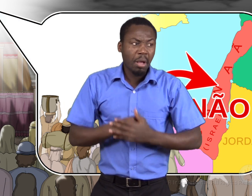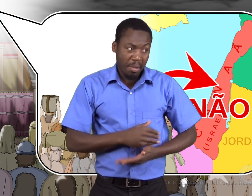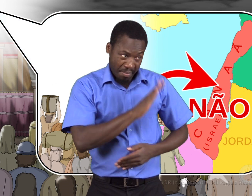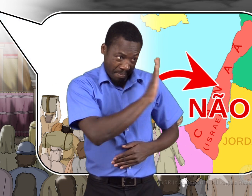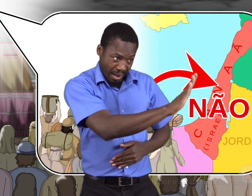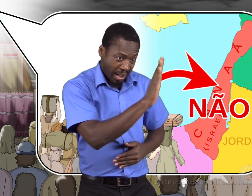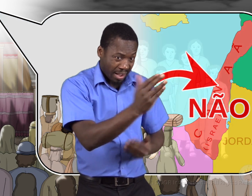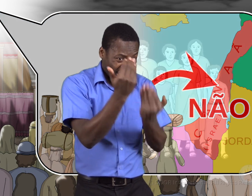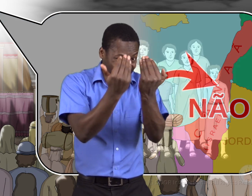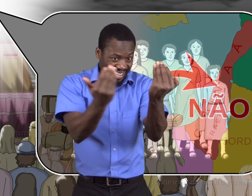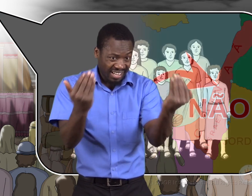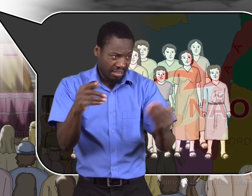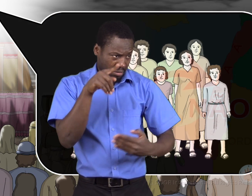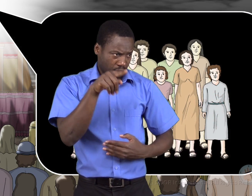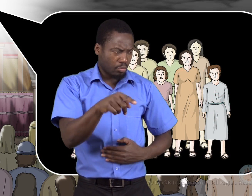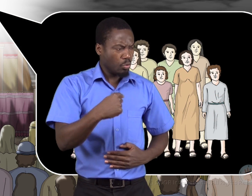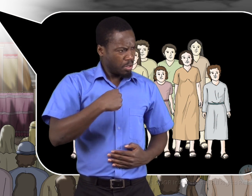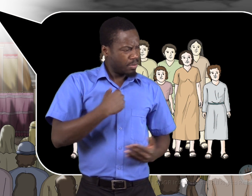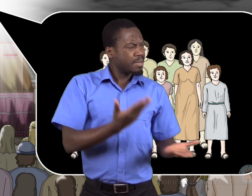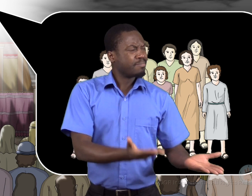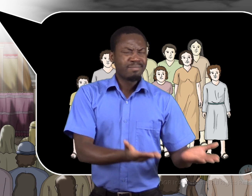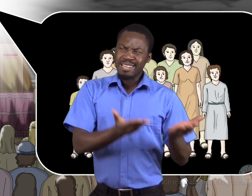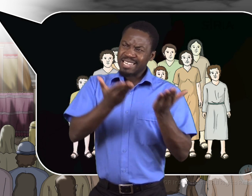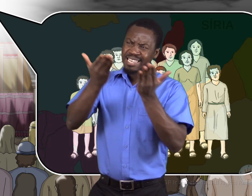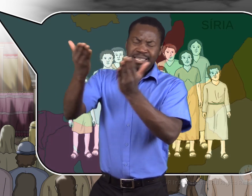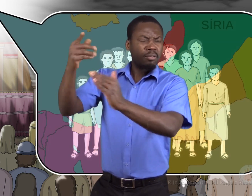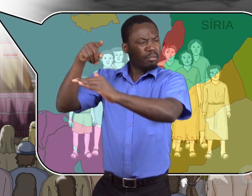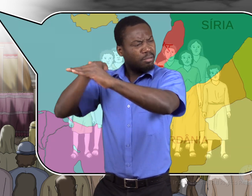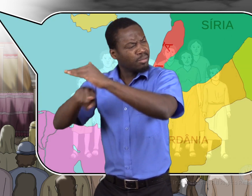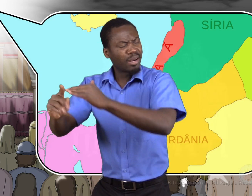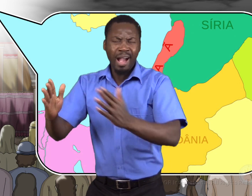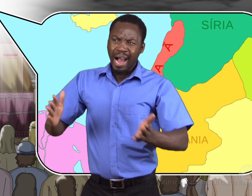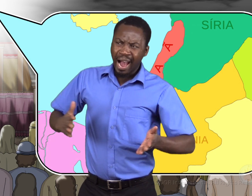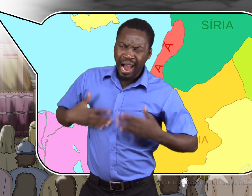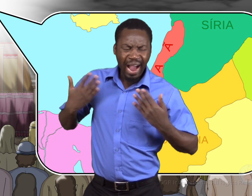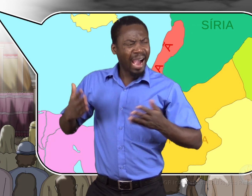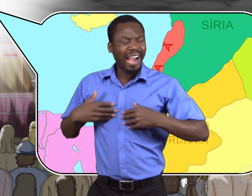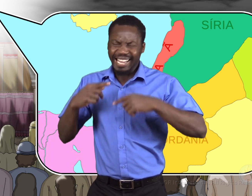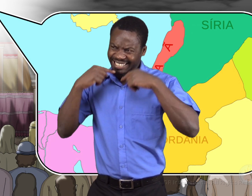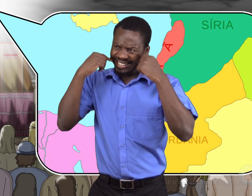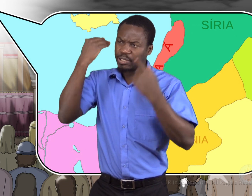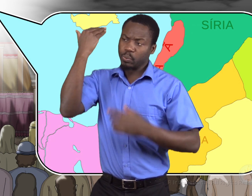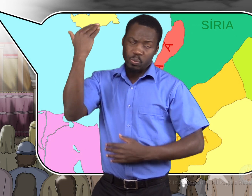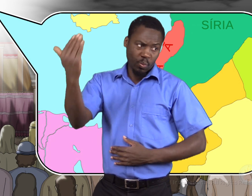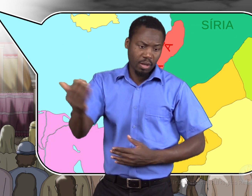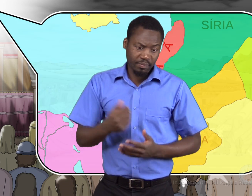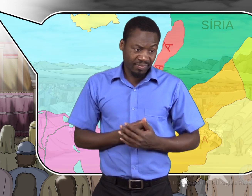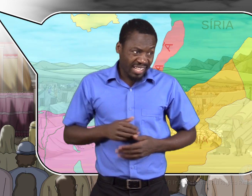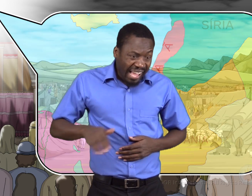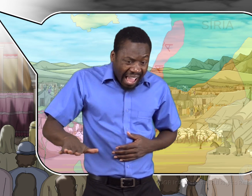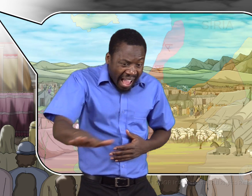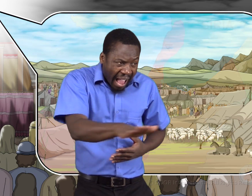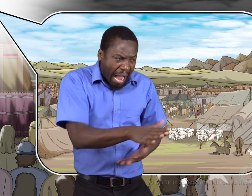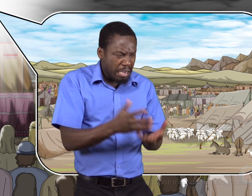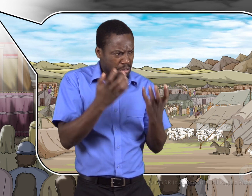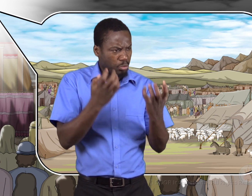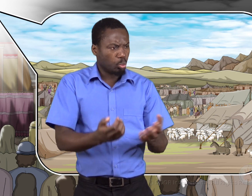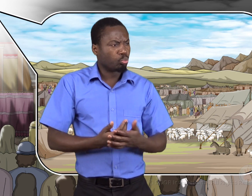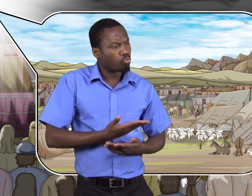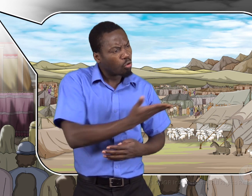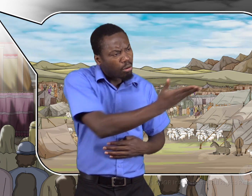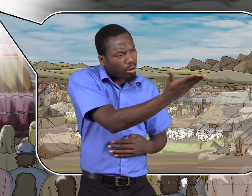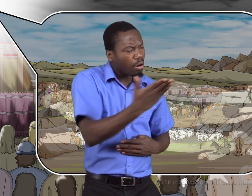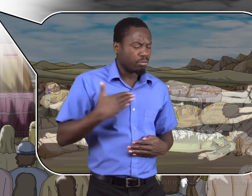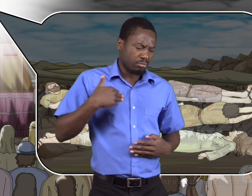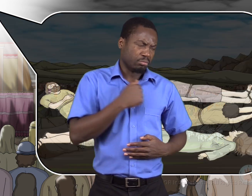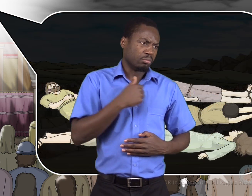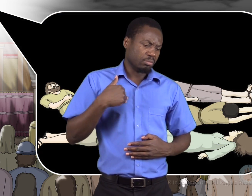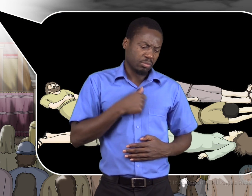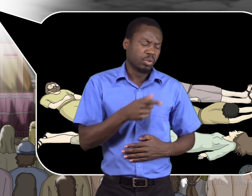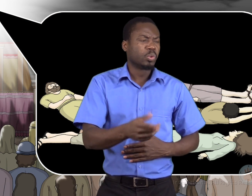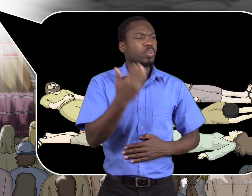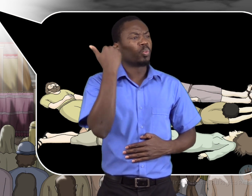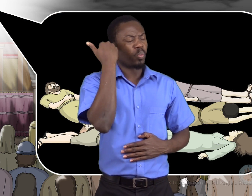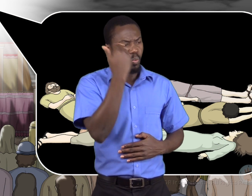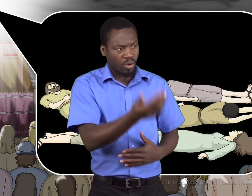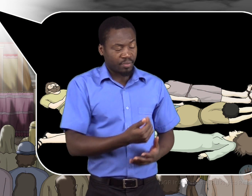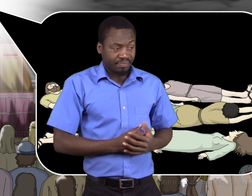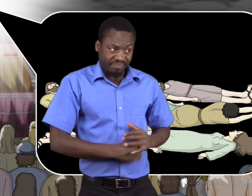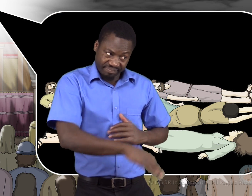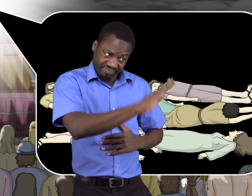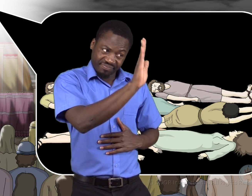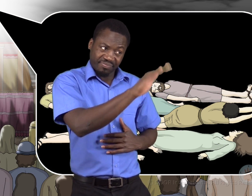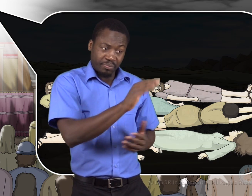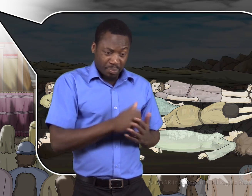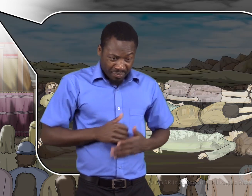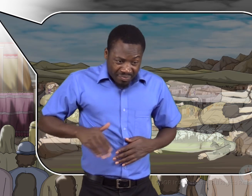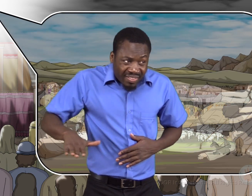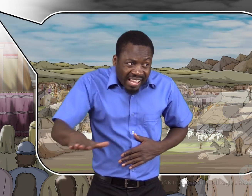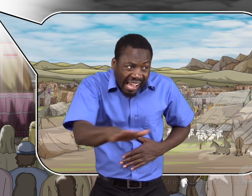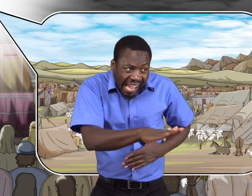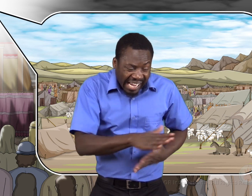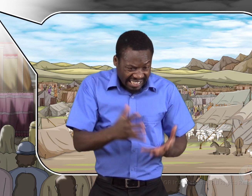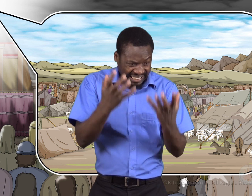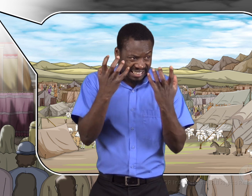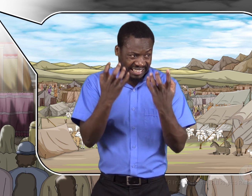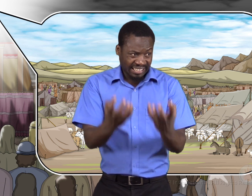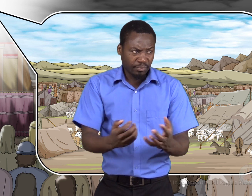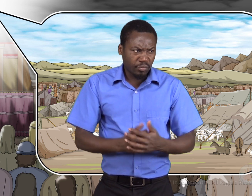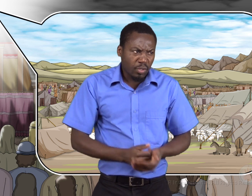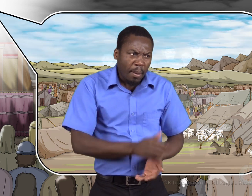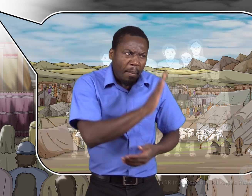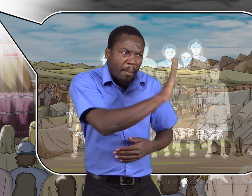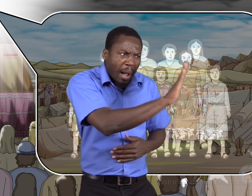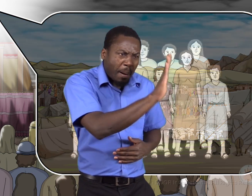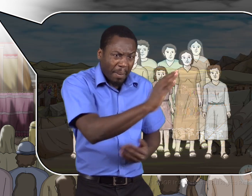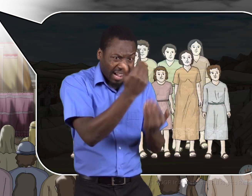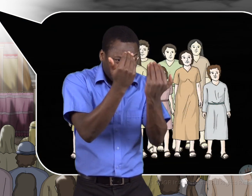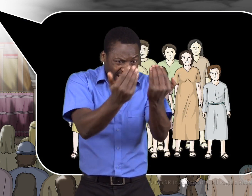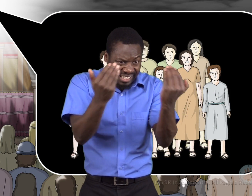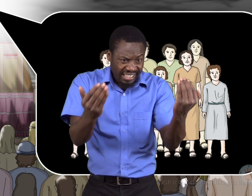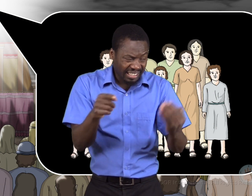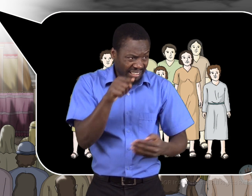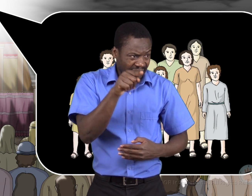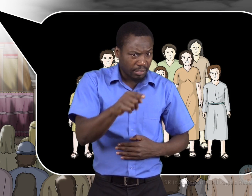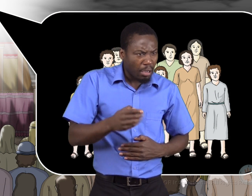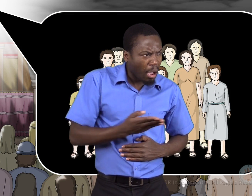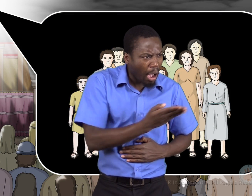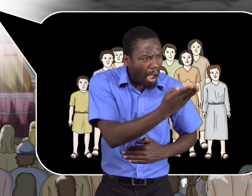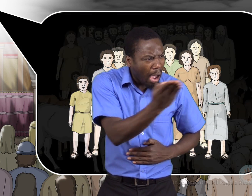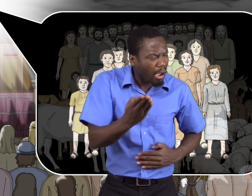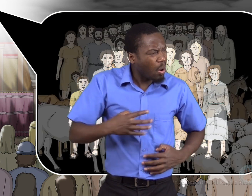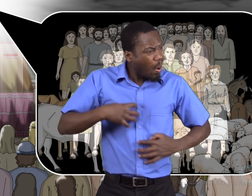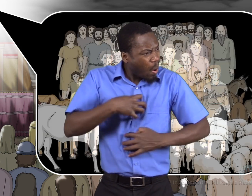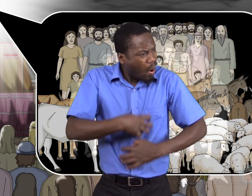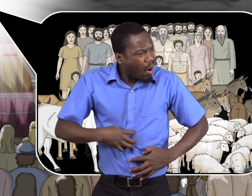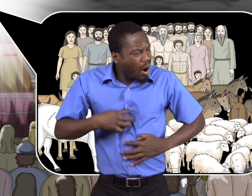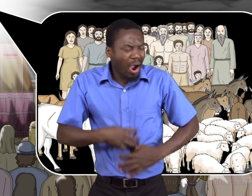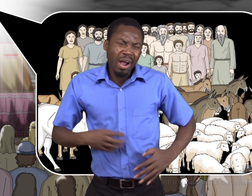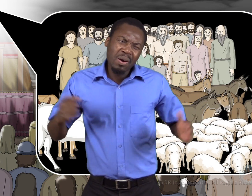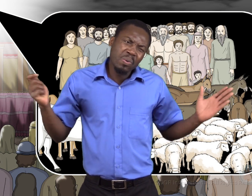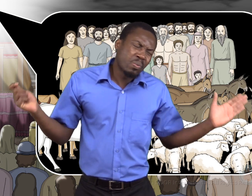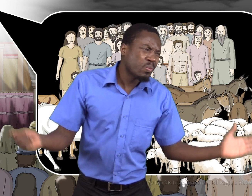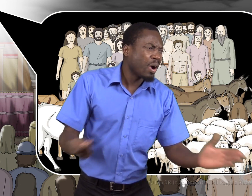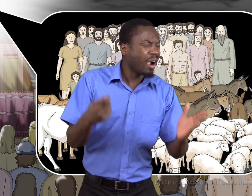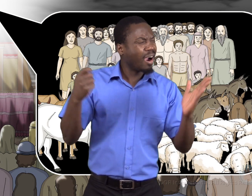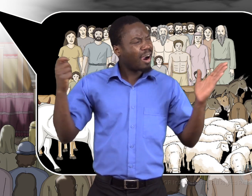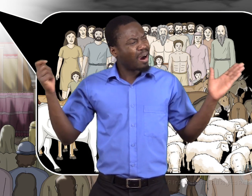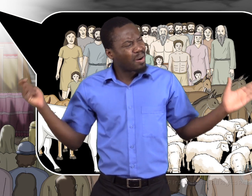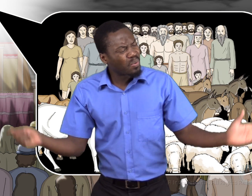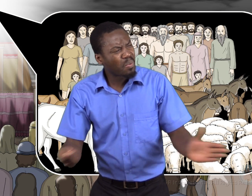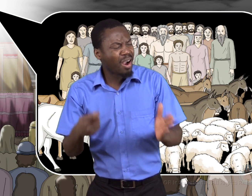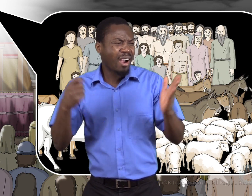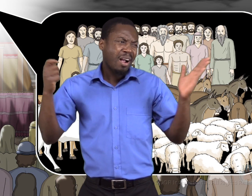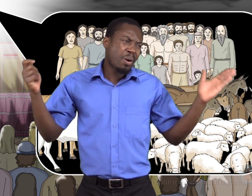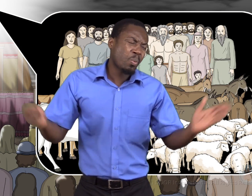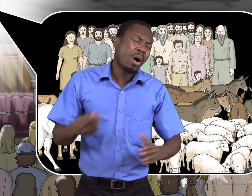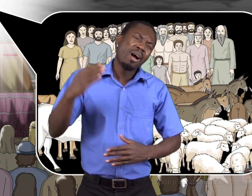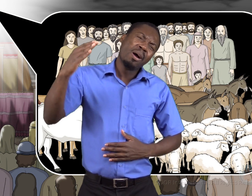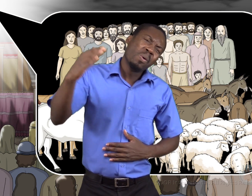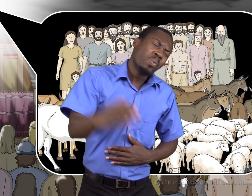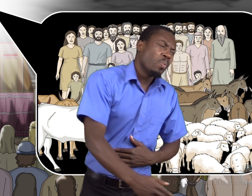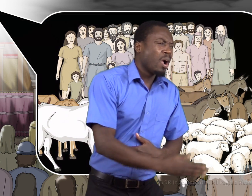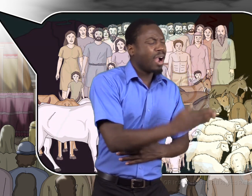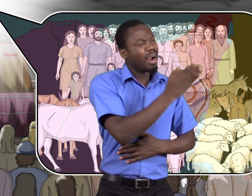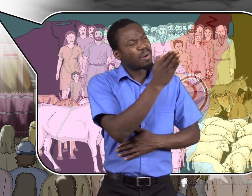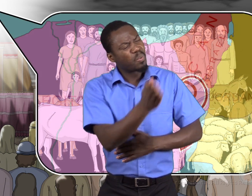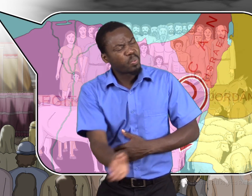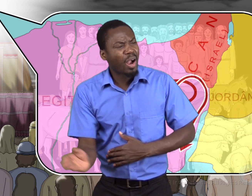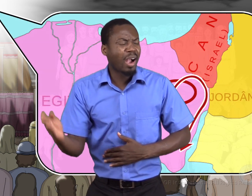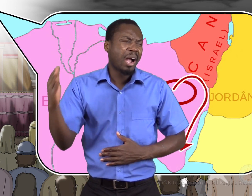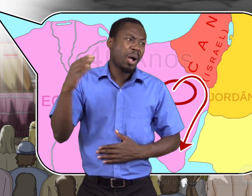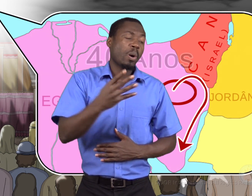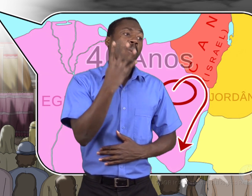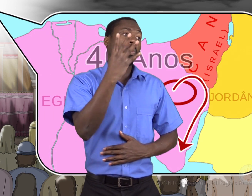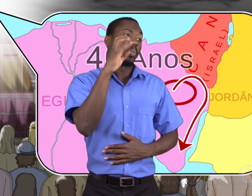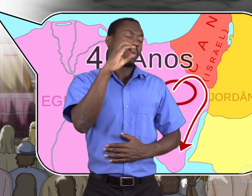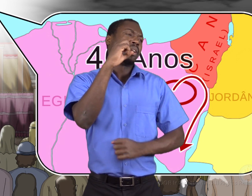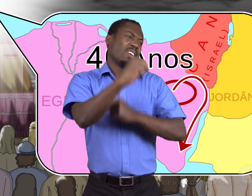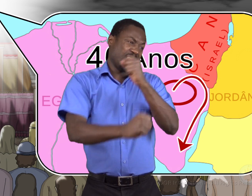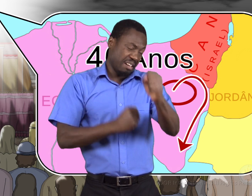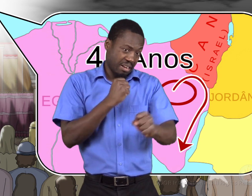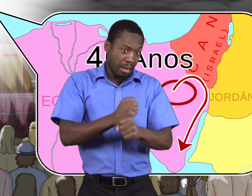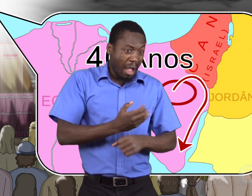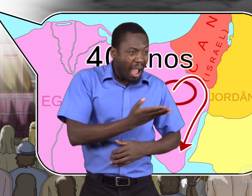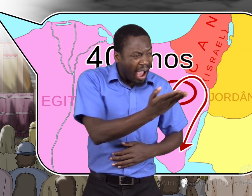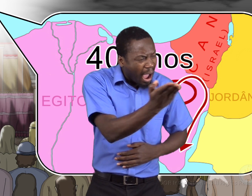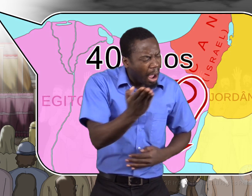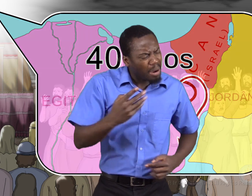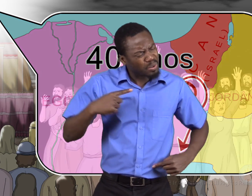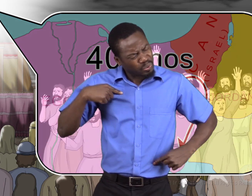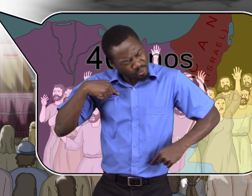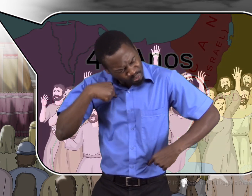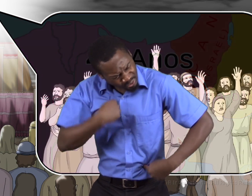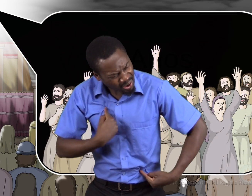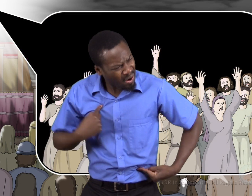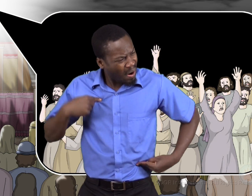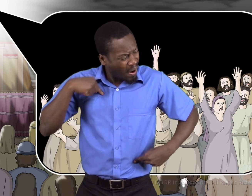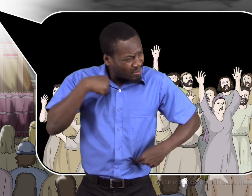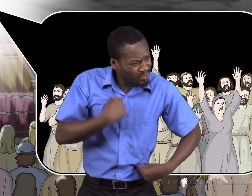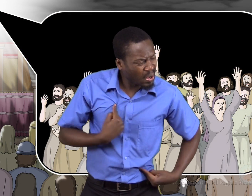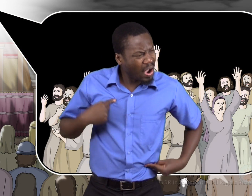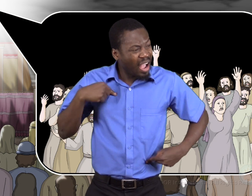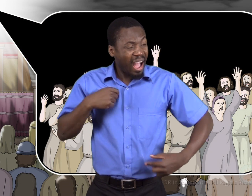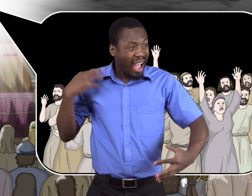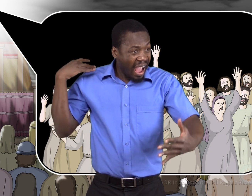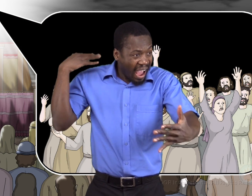But I will bring your children, whom you said would become plunder, into the land you have rejected—and they will enjoy it. As for you, however, your bodies will fall in this wilderness.